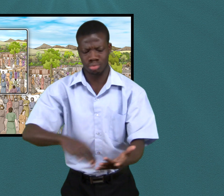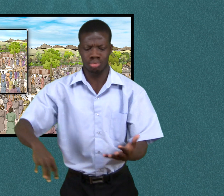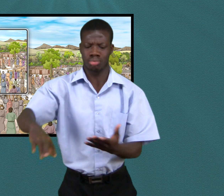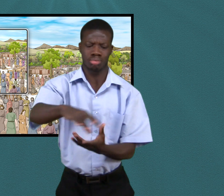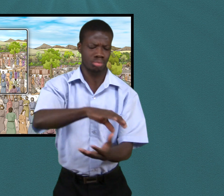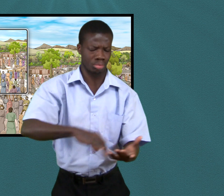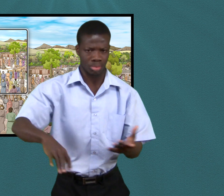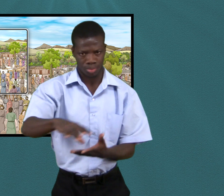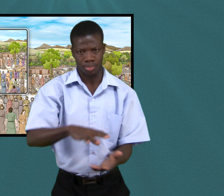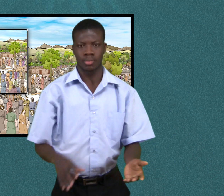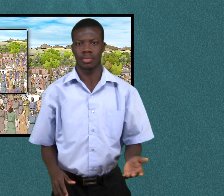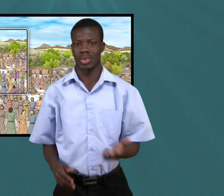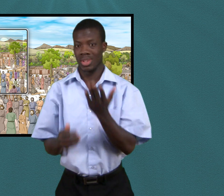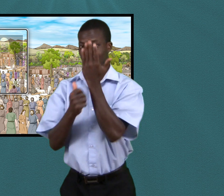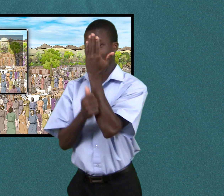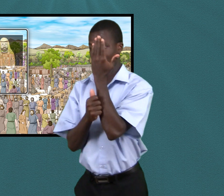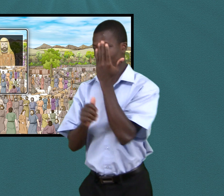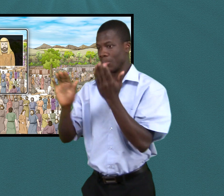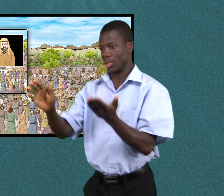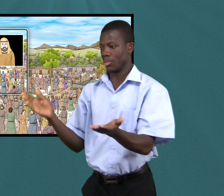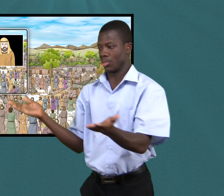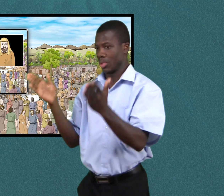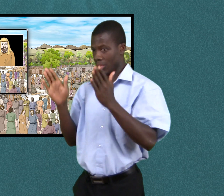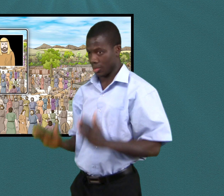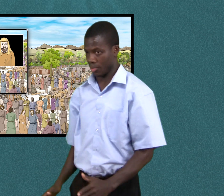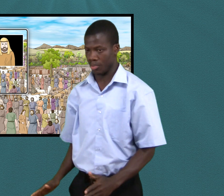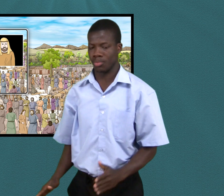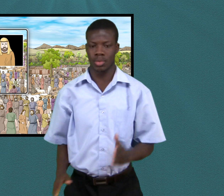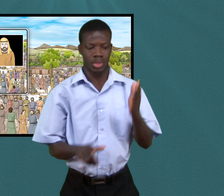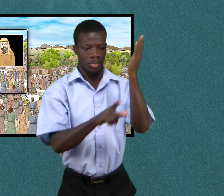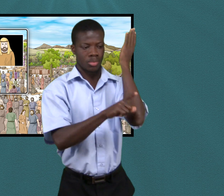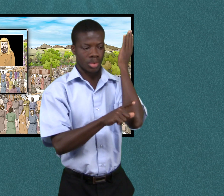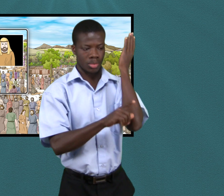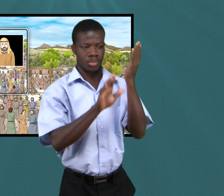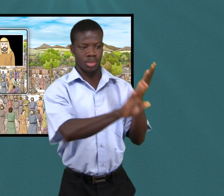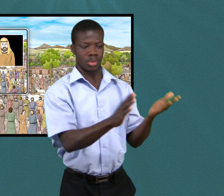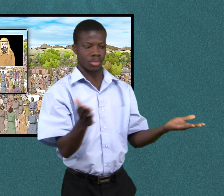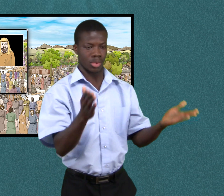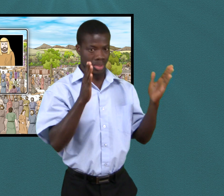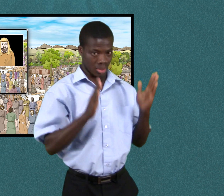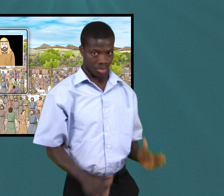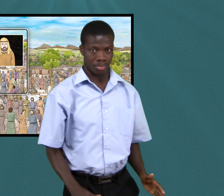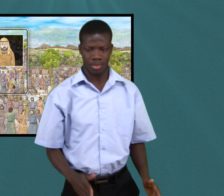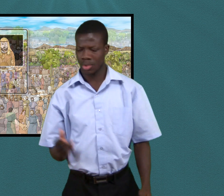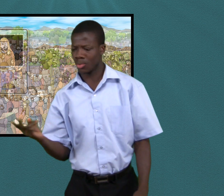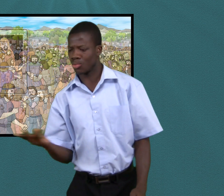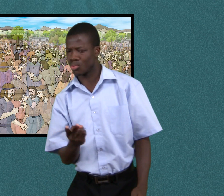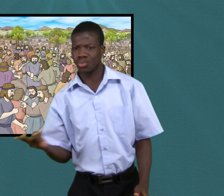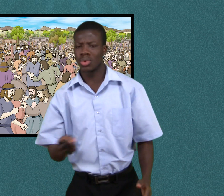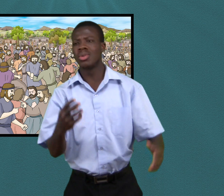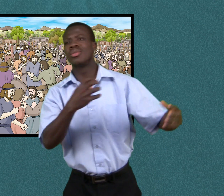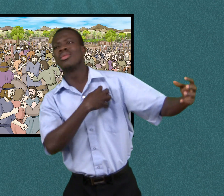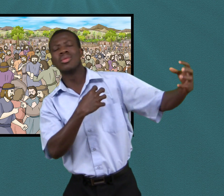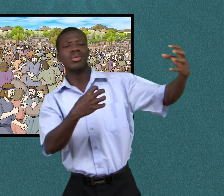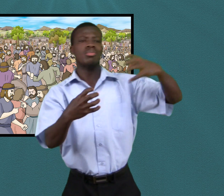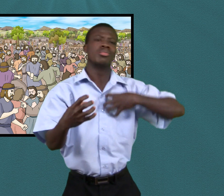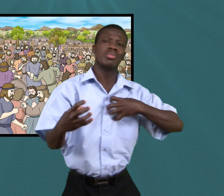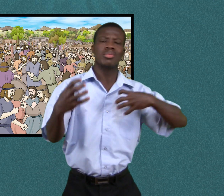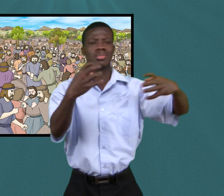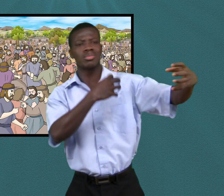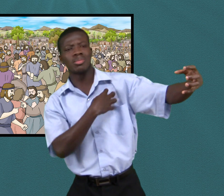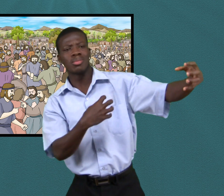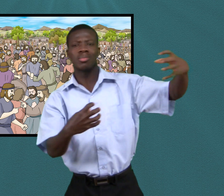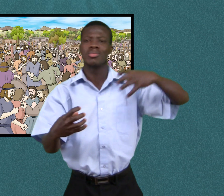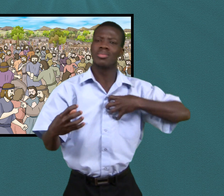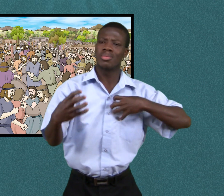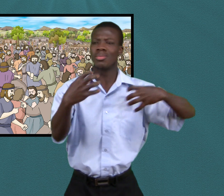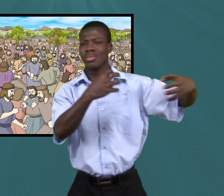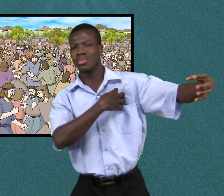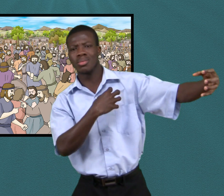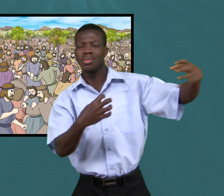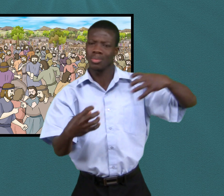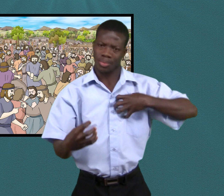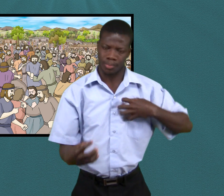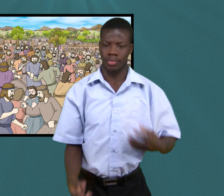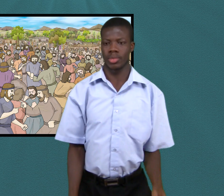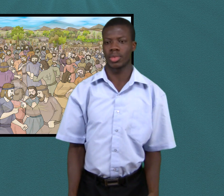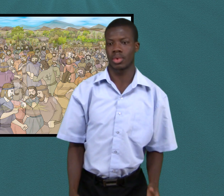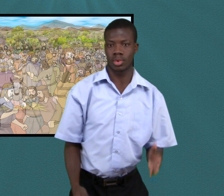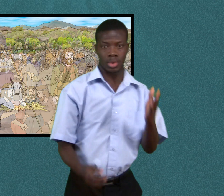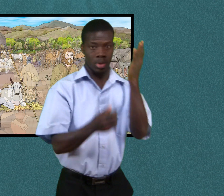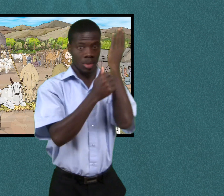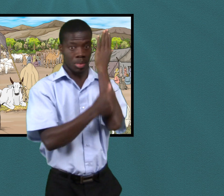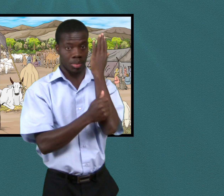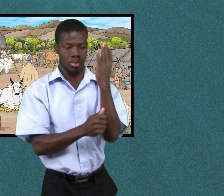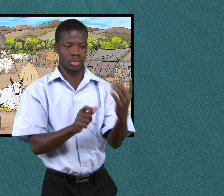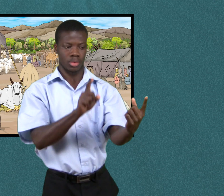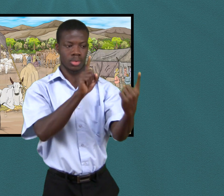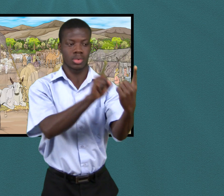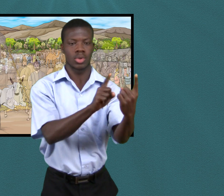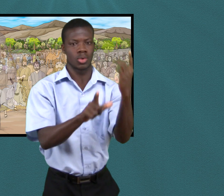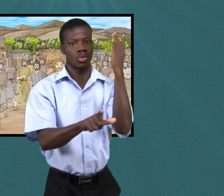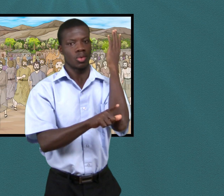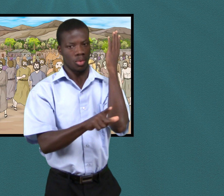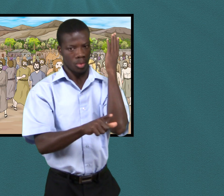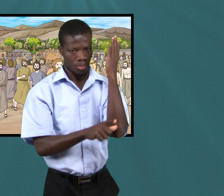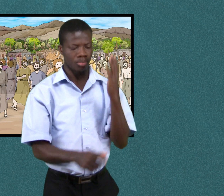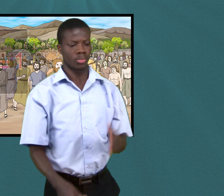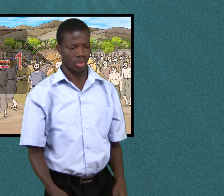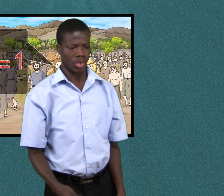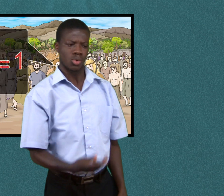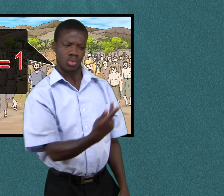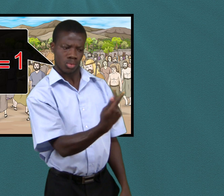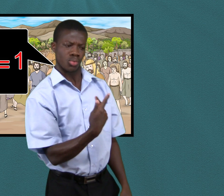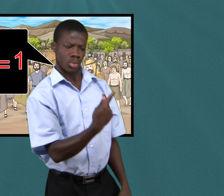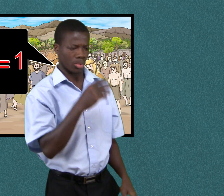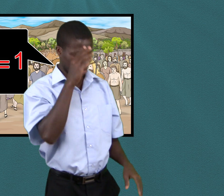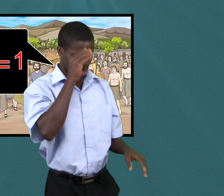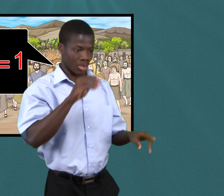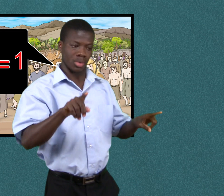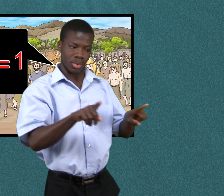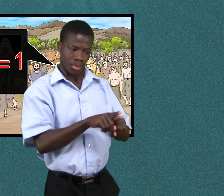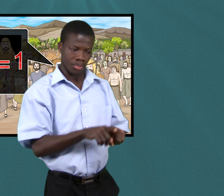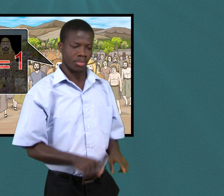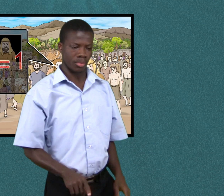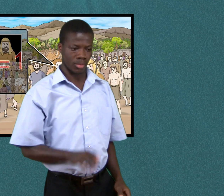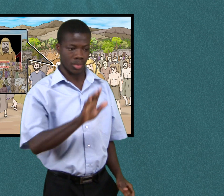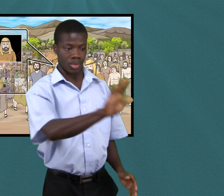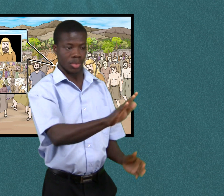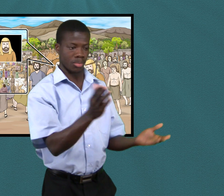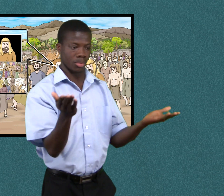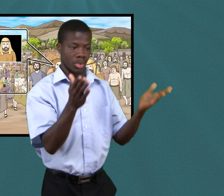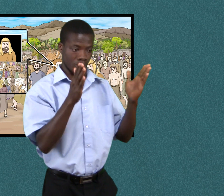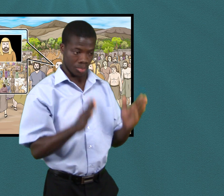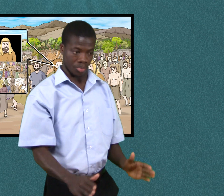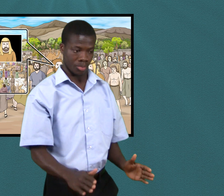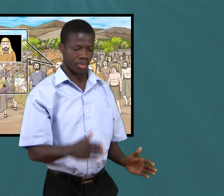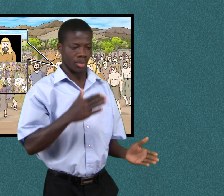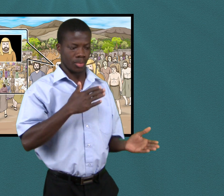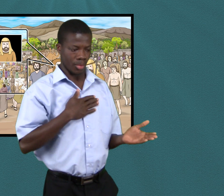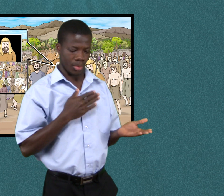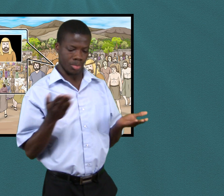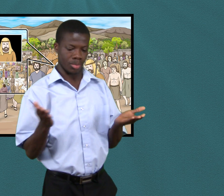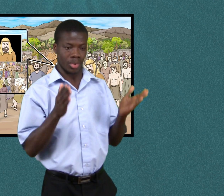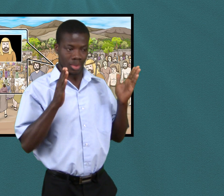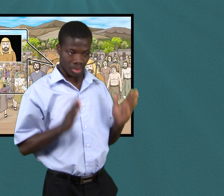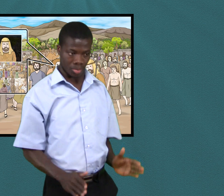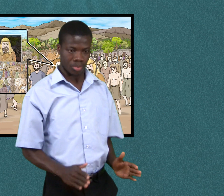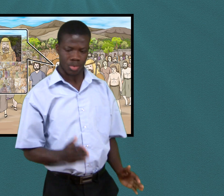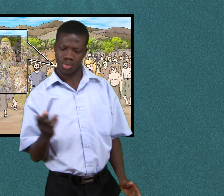And there was discord between the herdsmen of Abram and the herdsmen of Lot. At that time the Canaanites and the Perizzites were also living in the land.